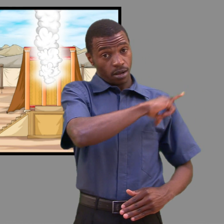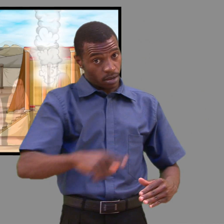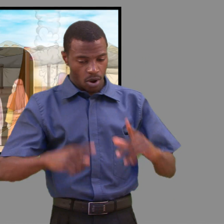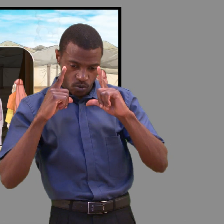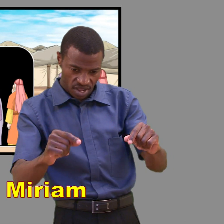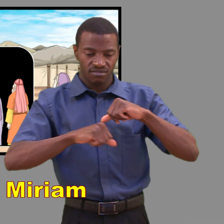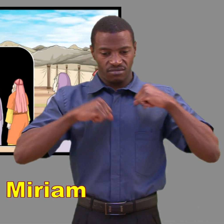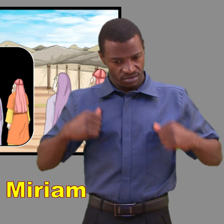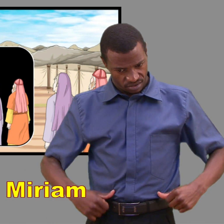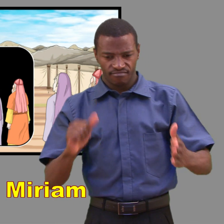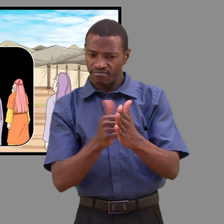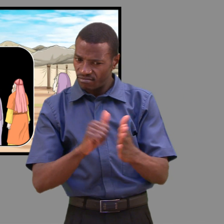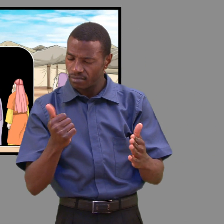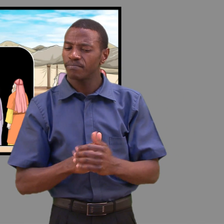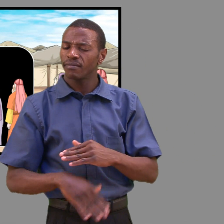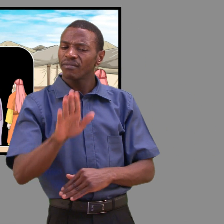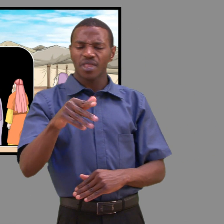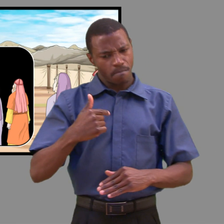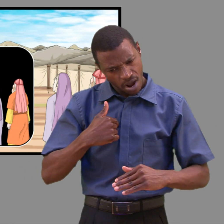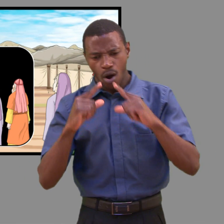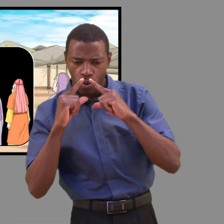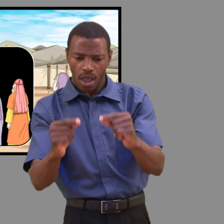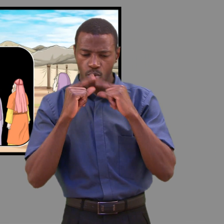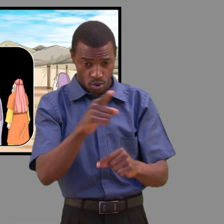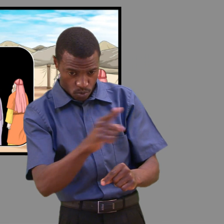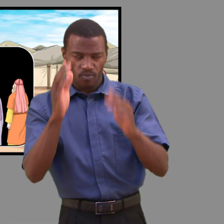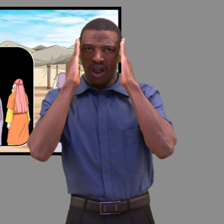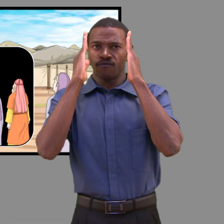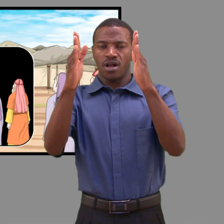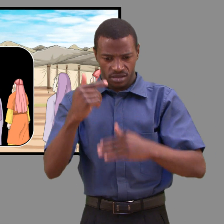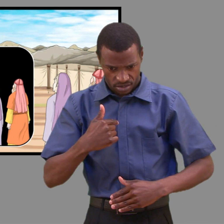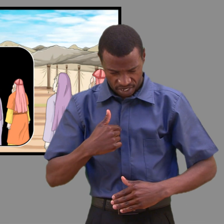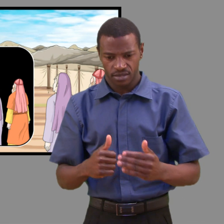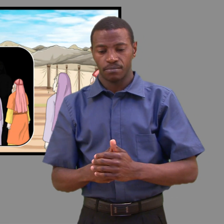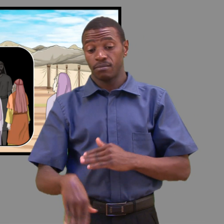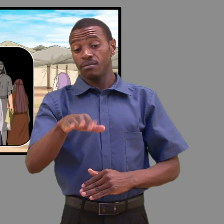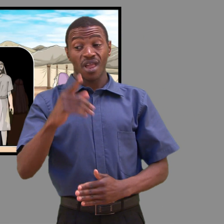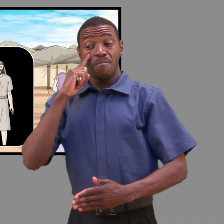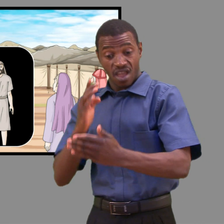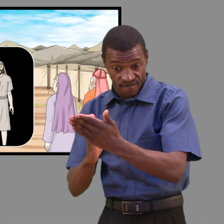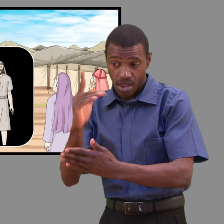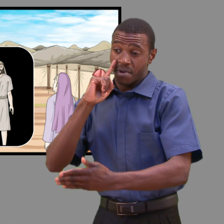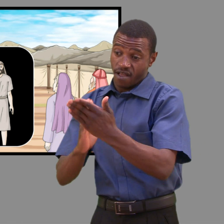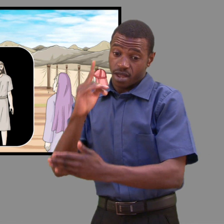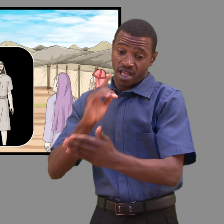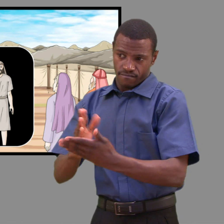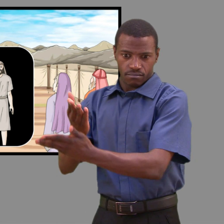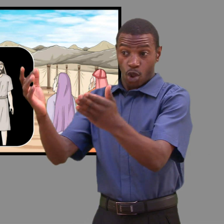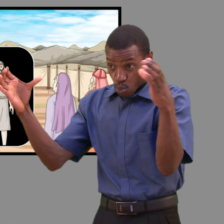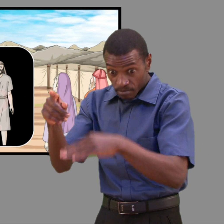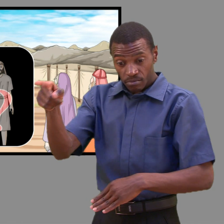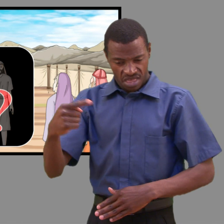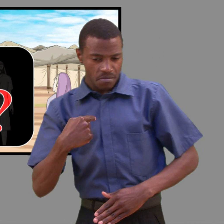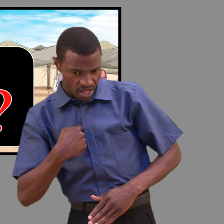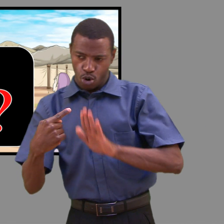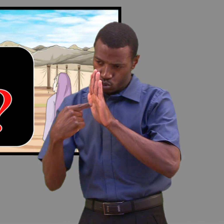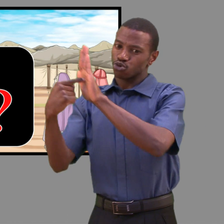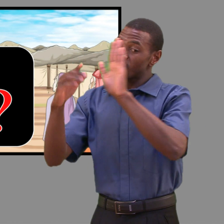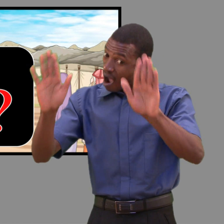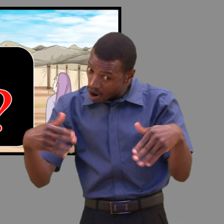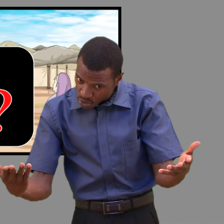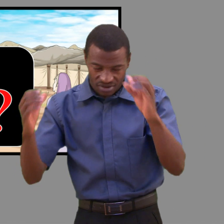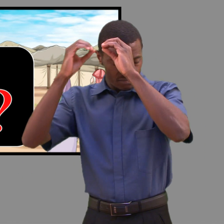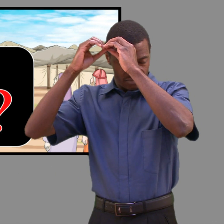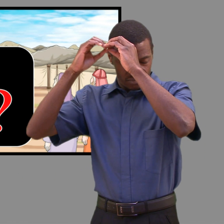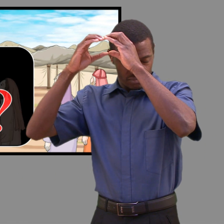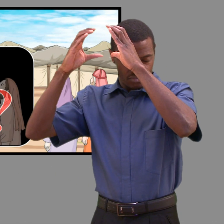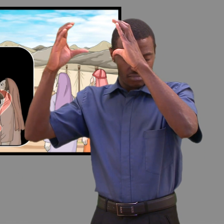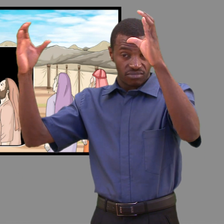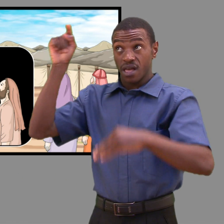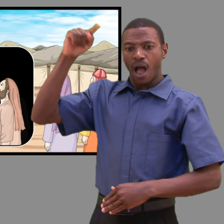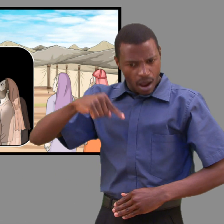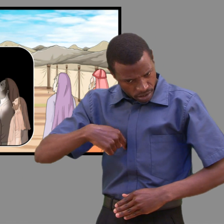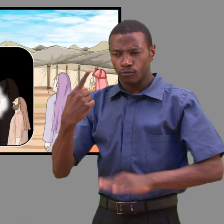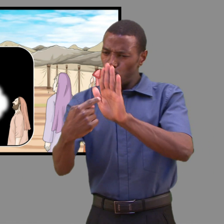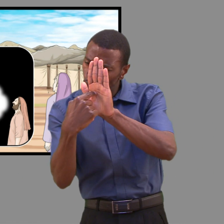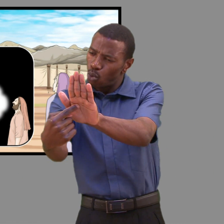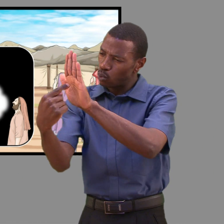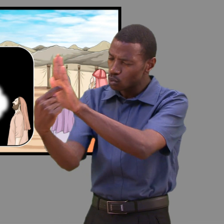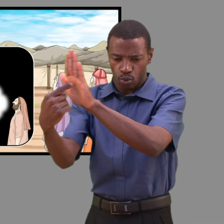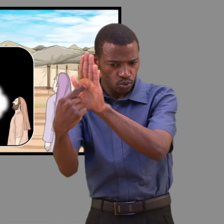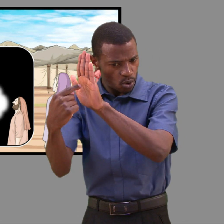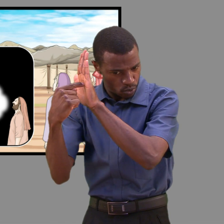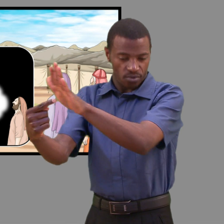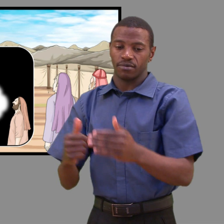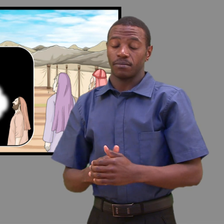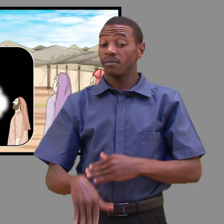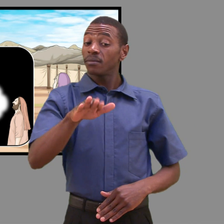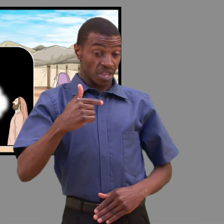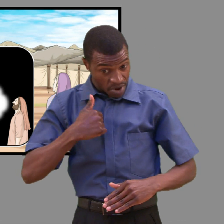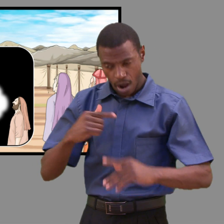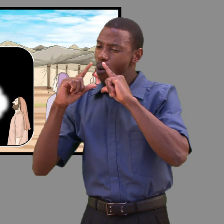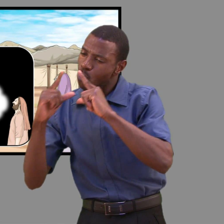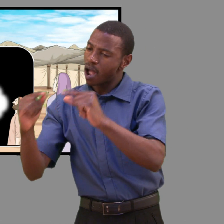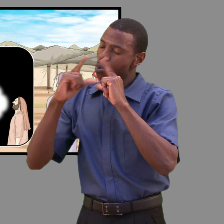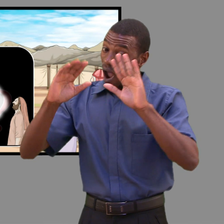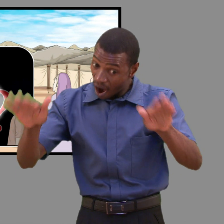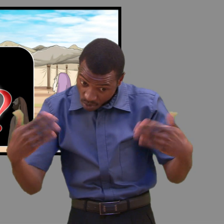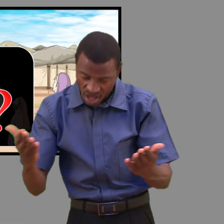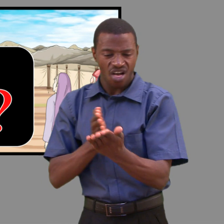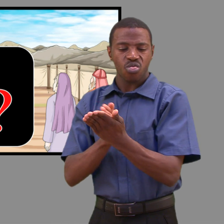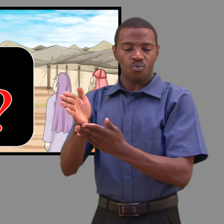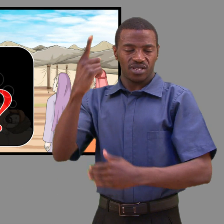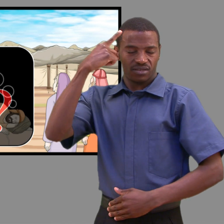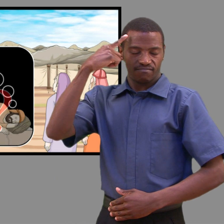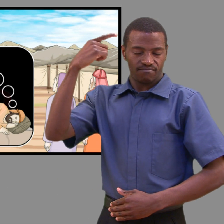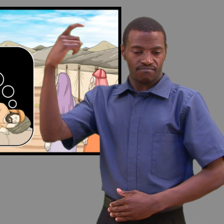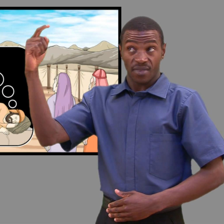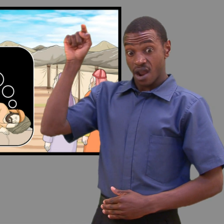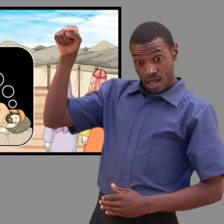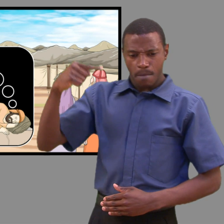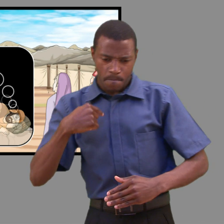When both of them had stepped forward, He said, “Hear now My words: If there is a prophet among you, I, the LORD, will reveal Myself to him in a vision;